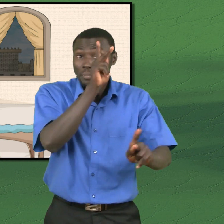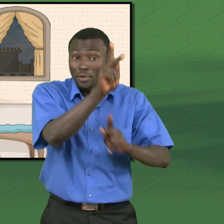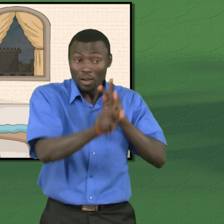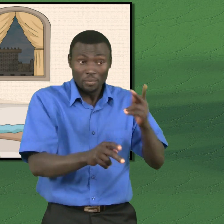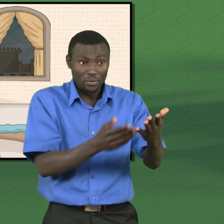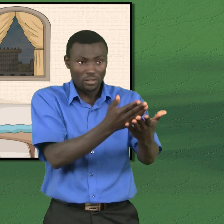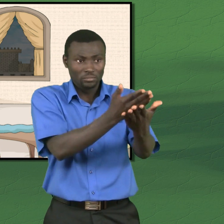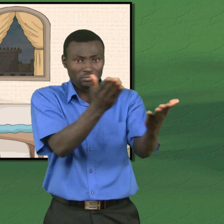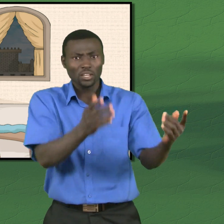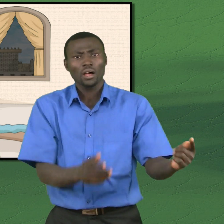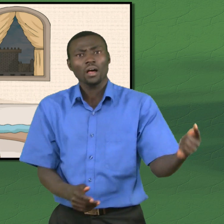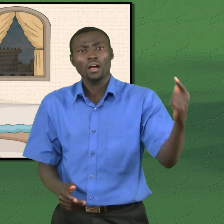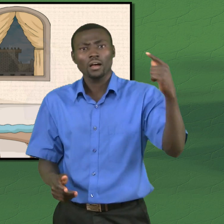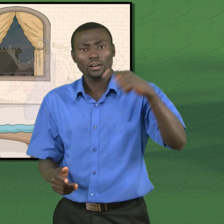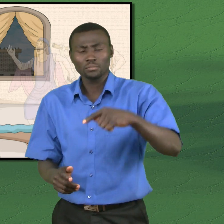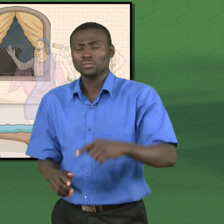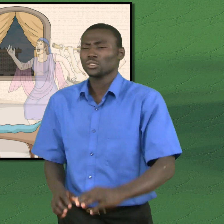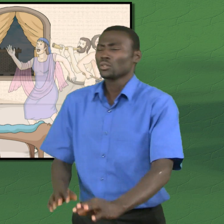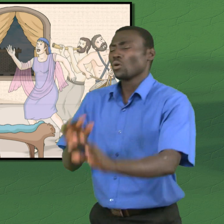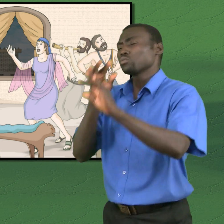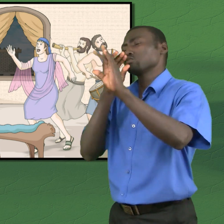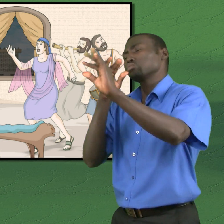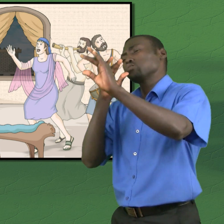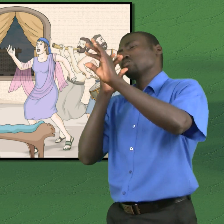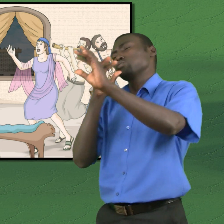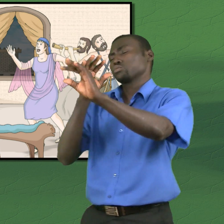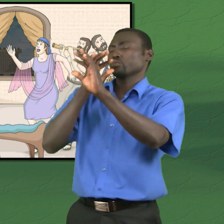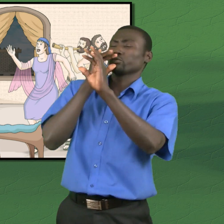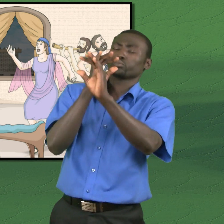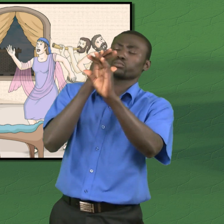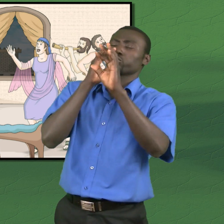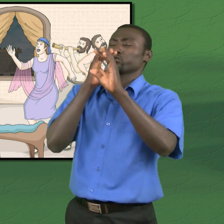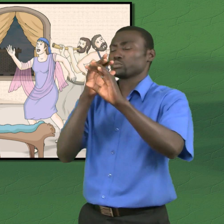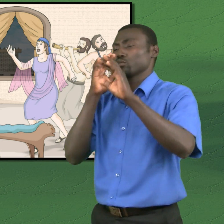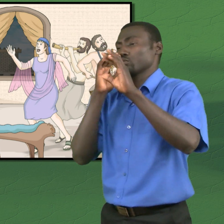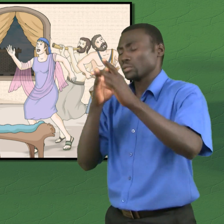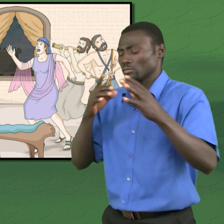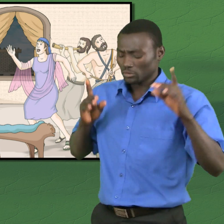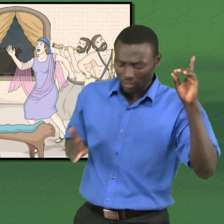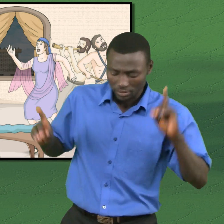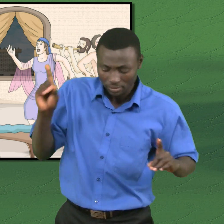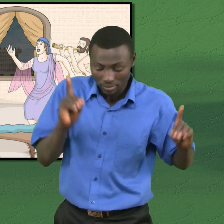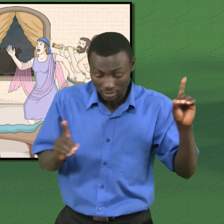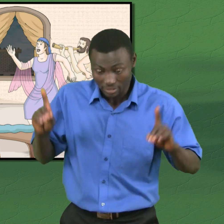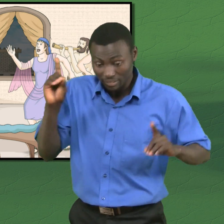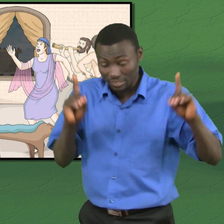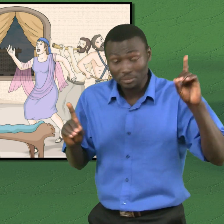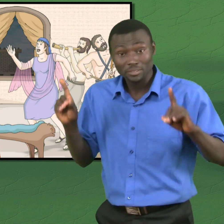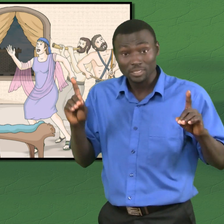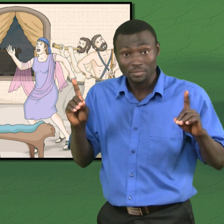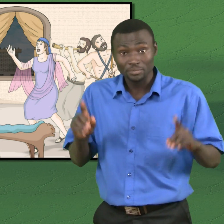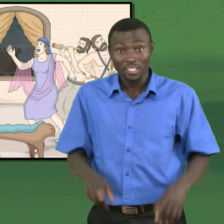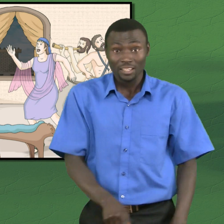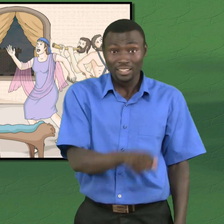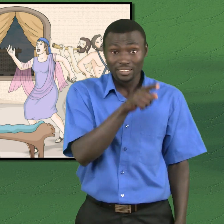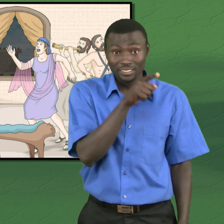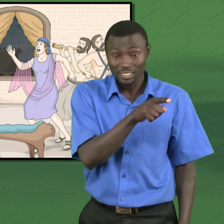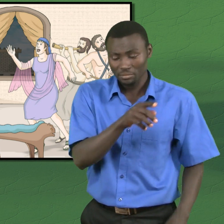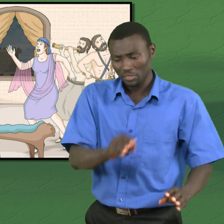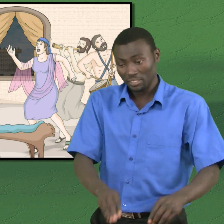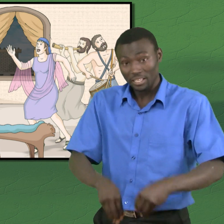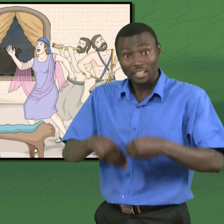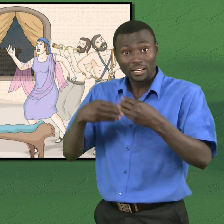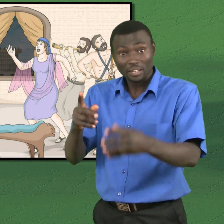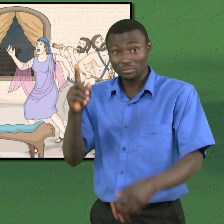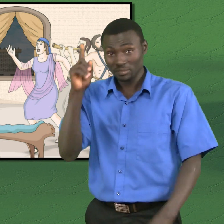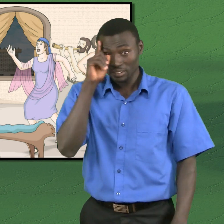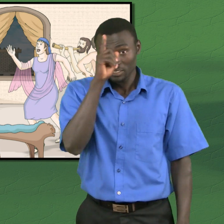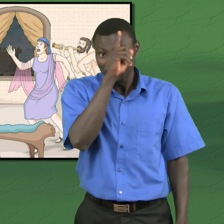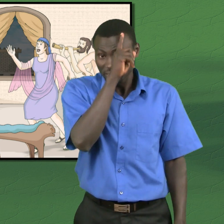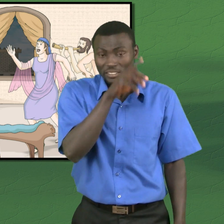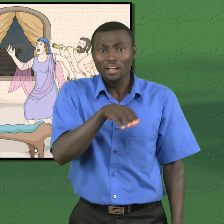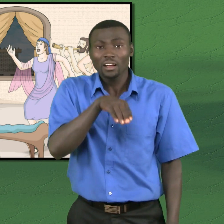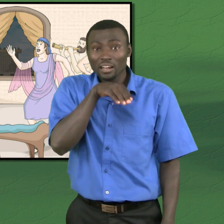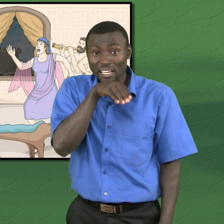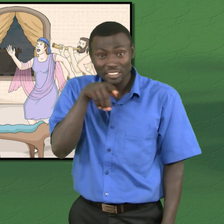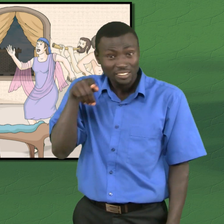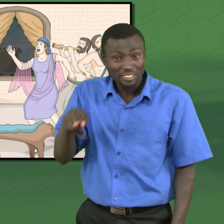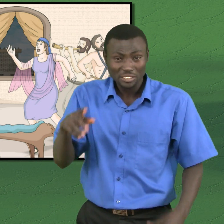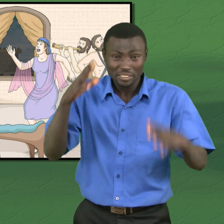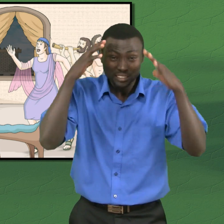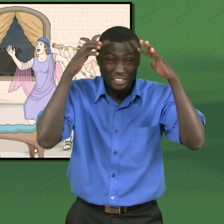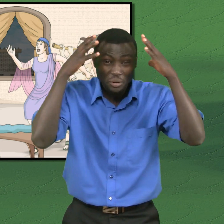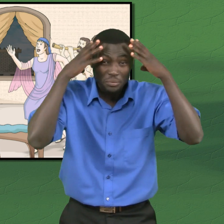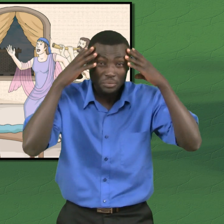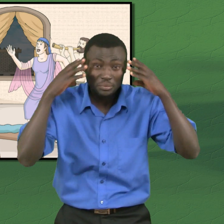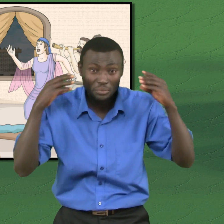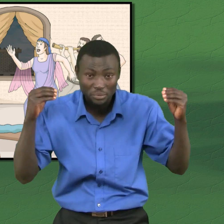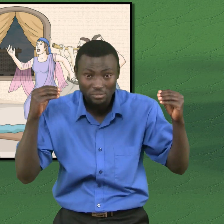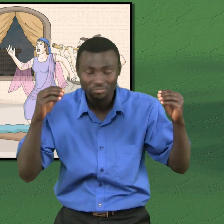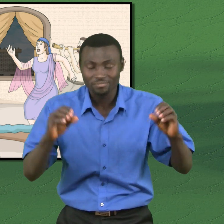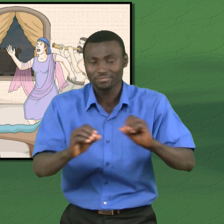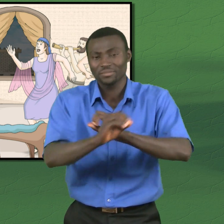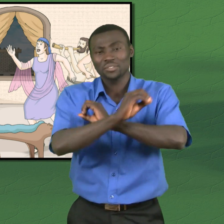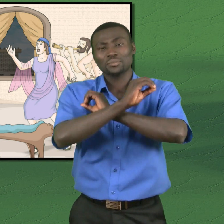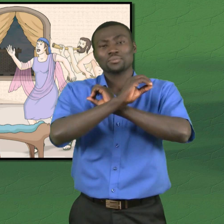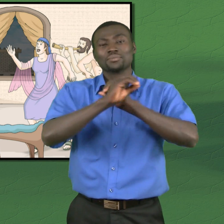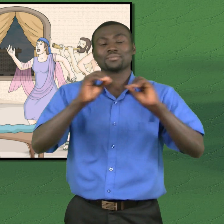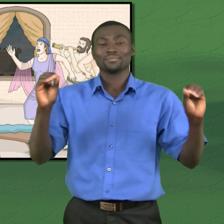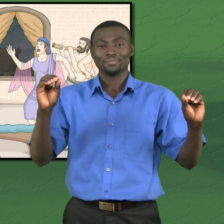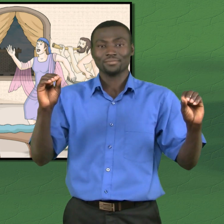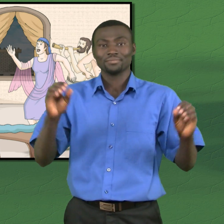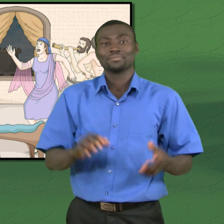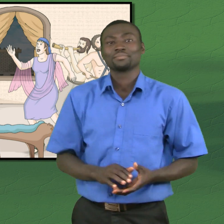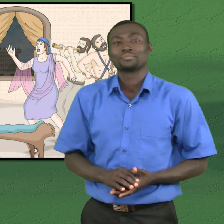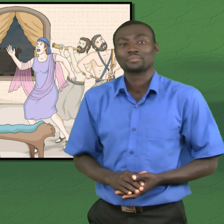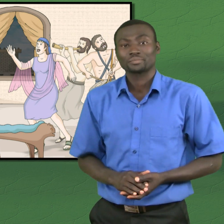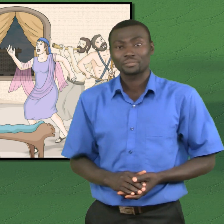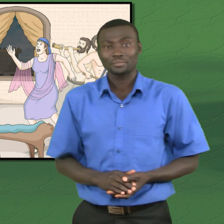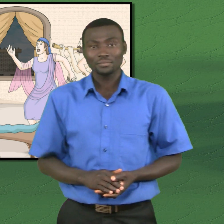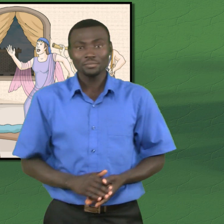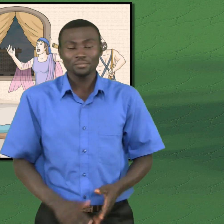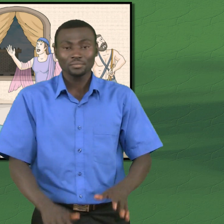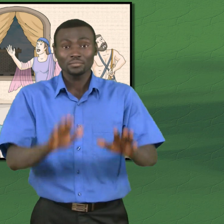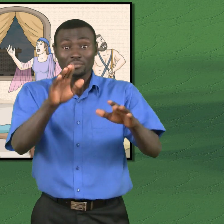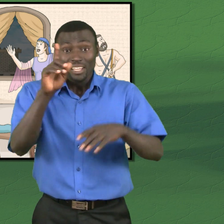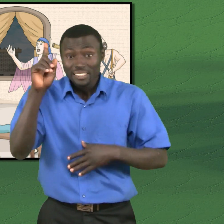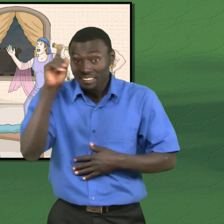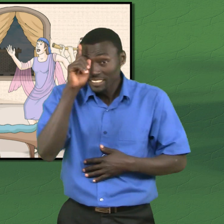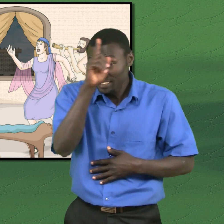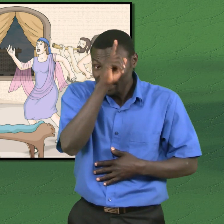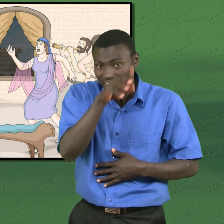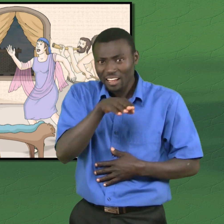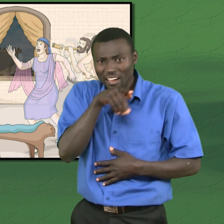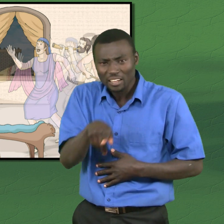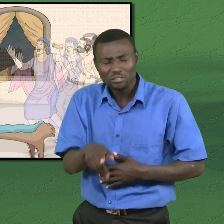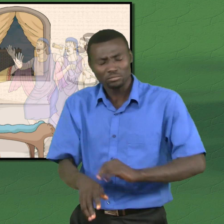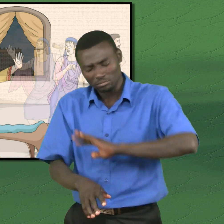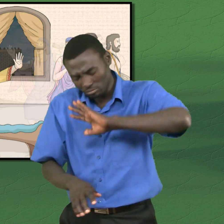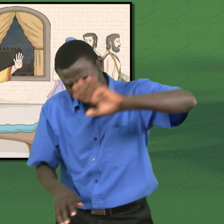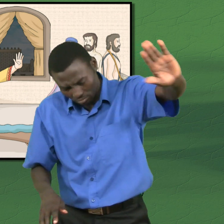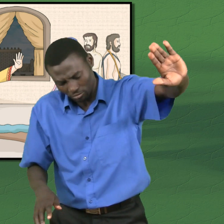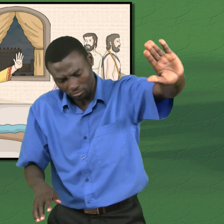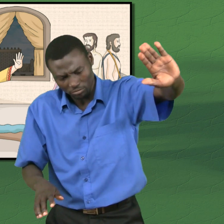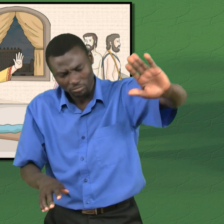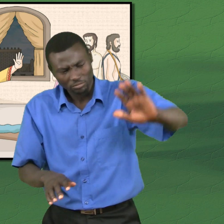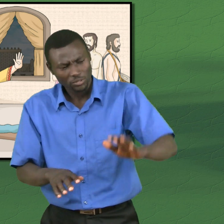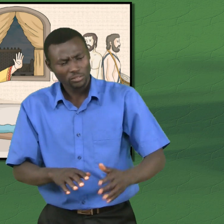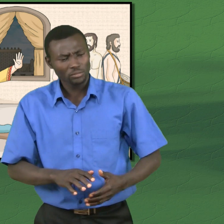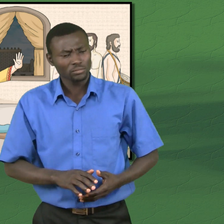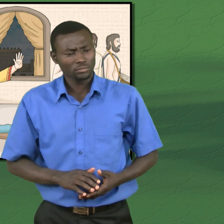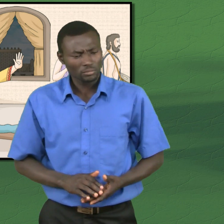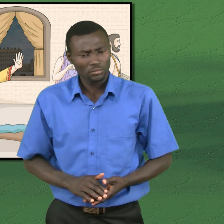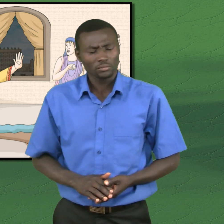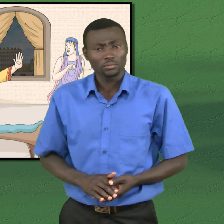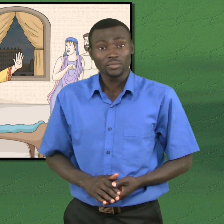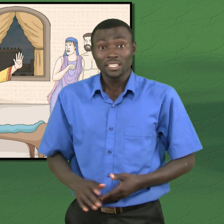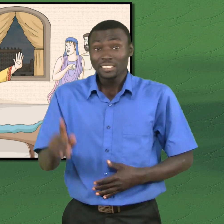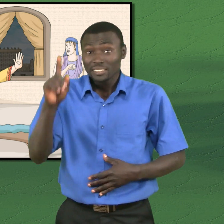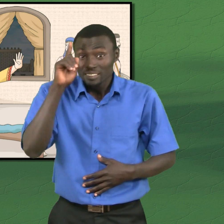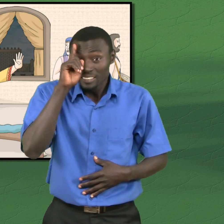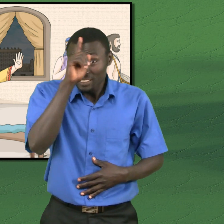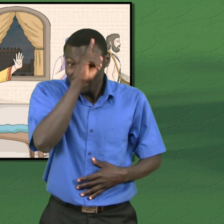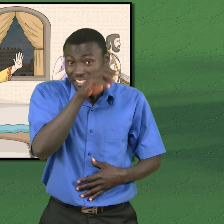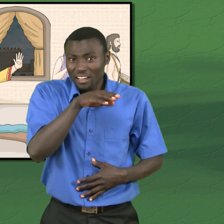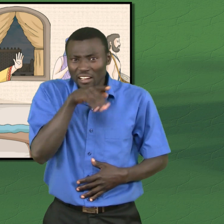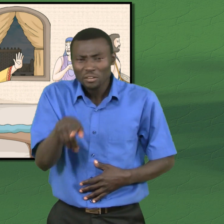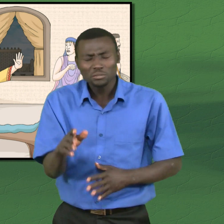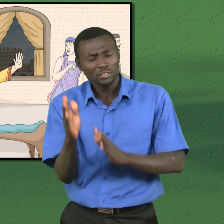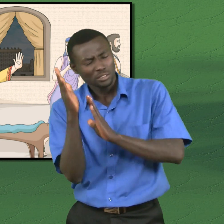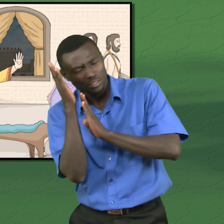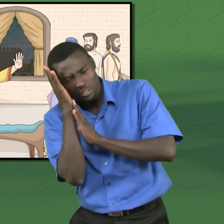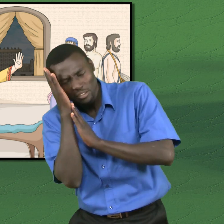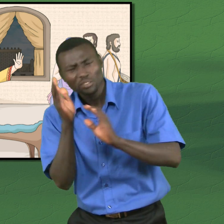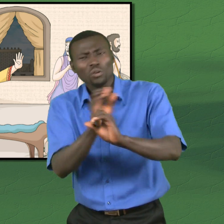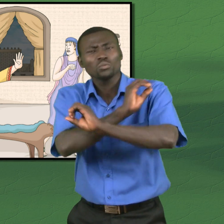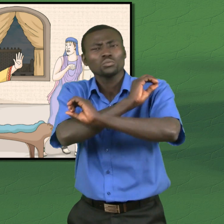No entertainment was brought before him, and sleep fled from him.